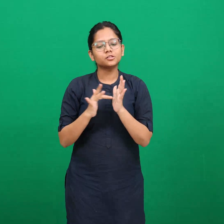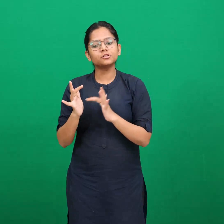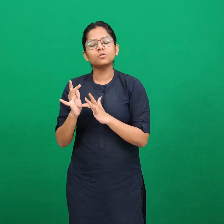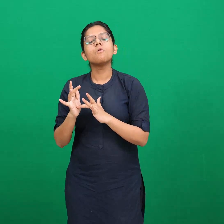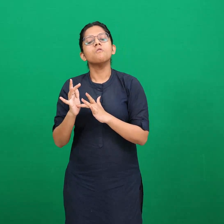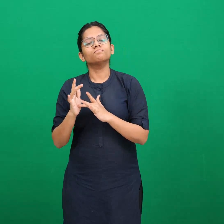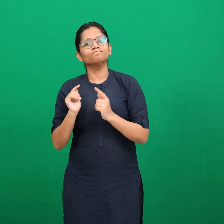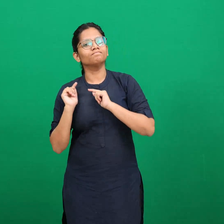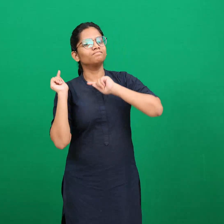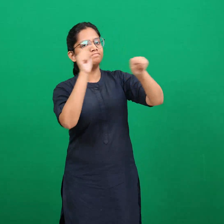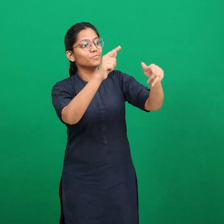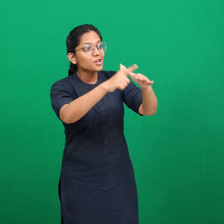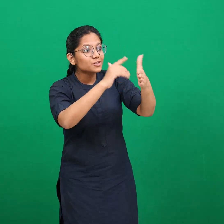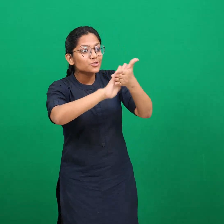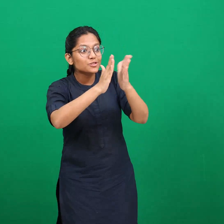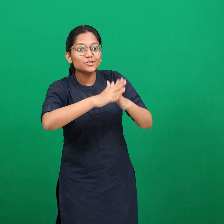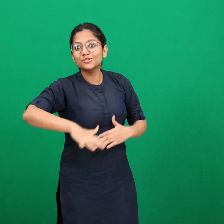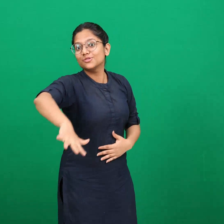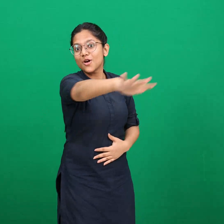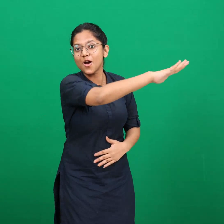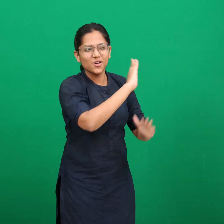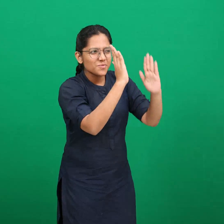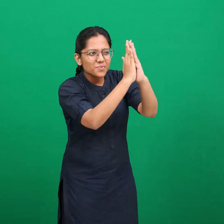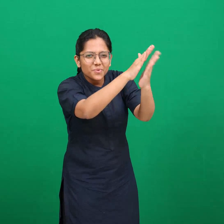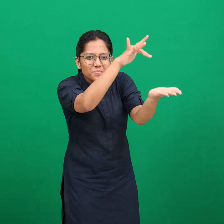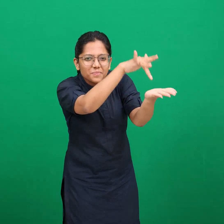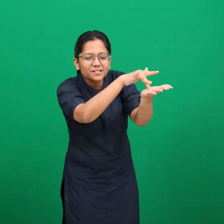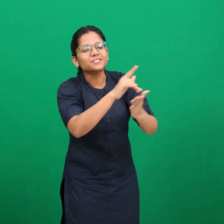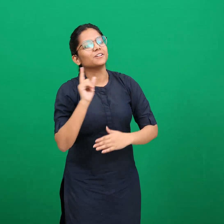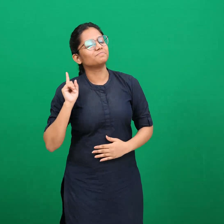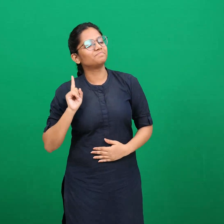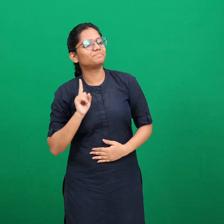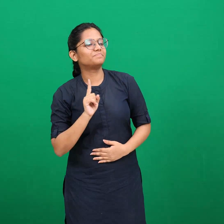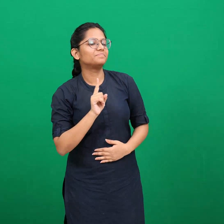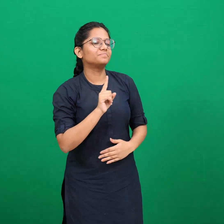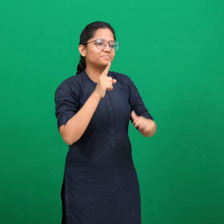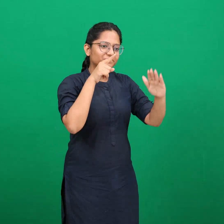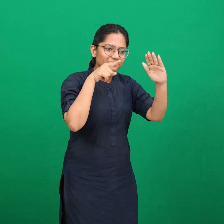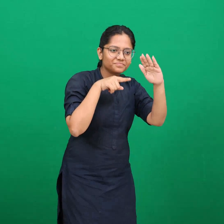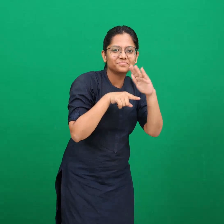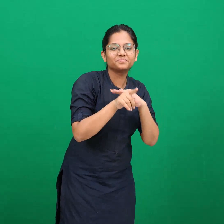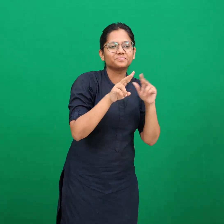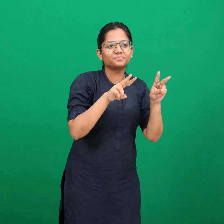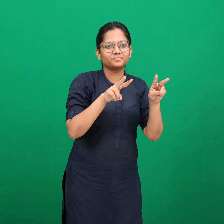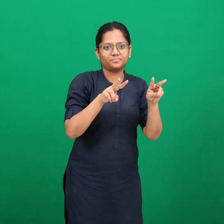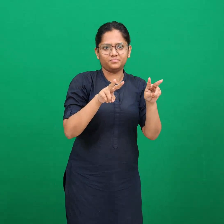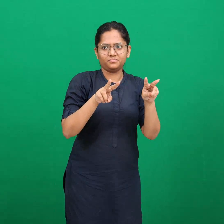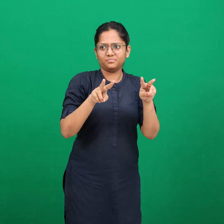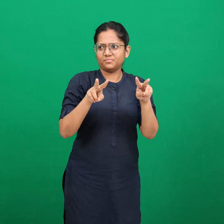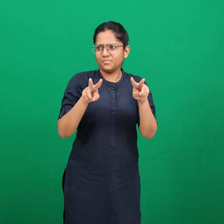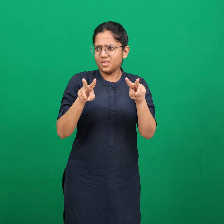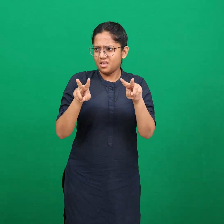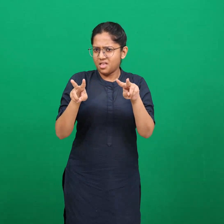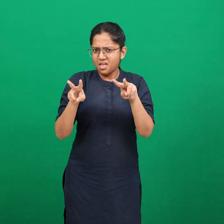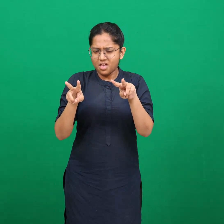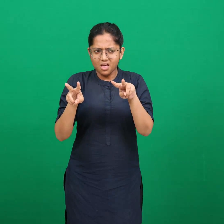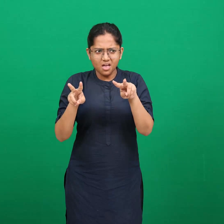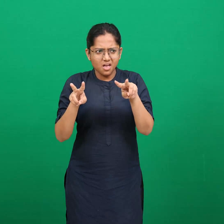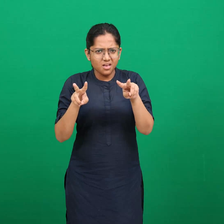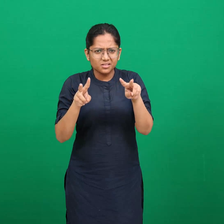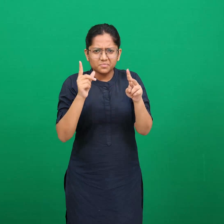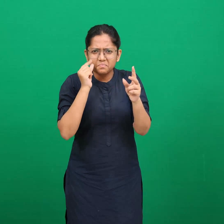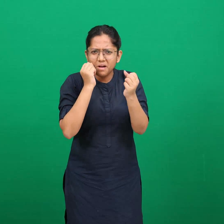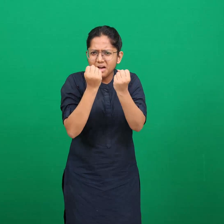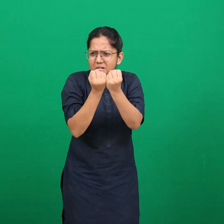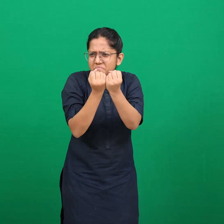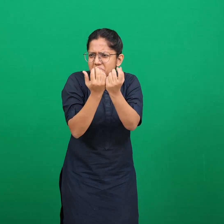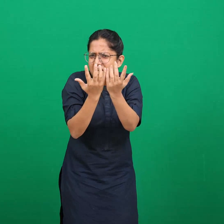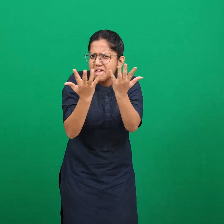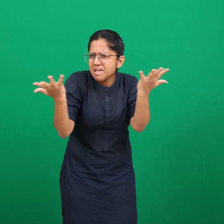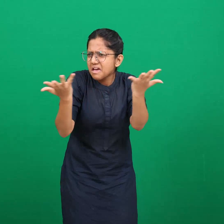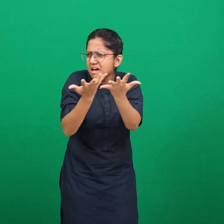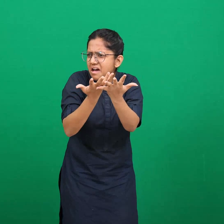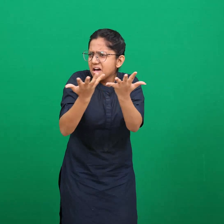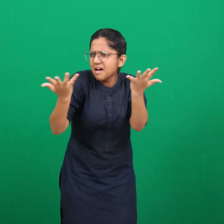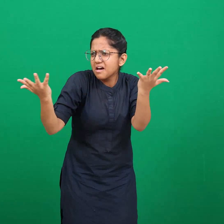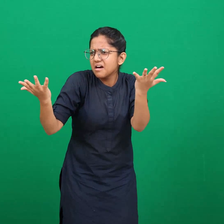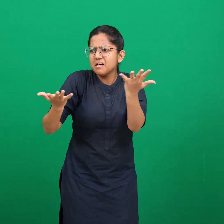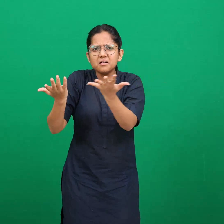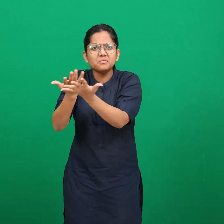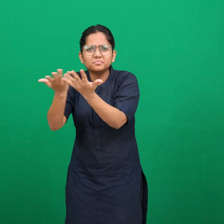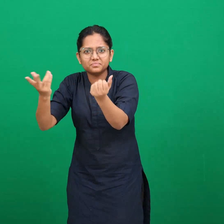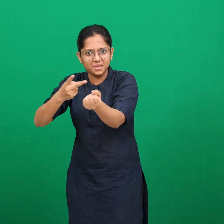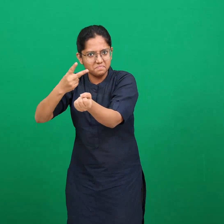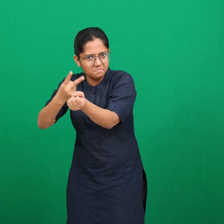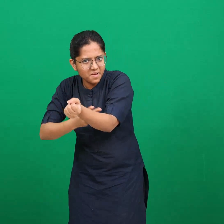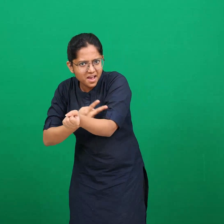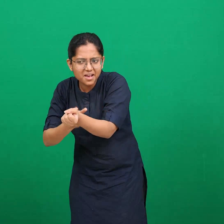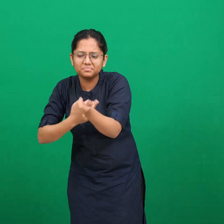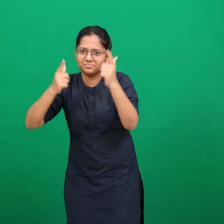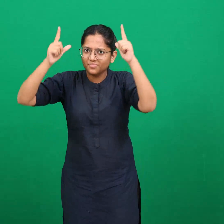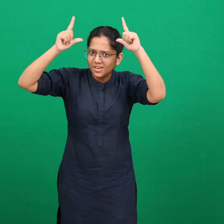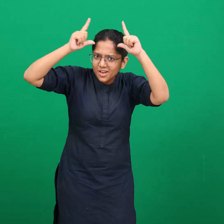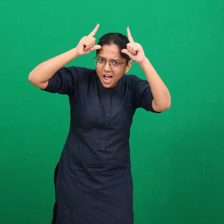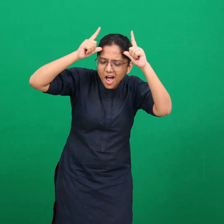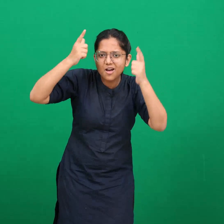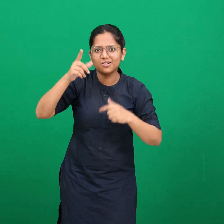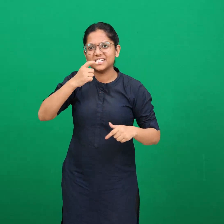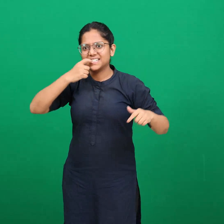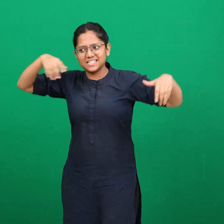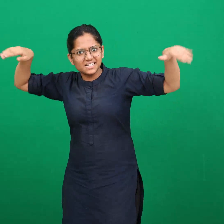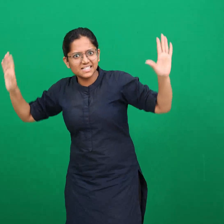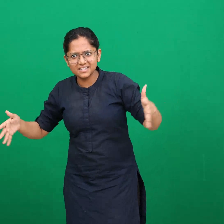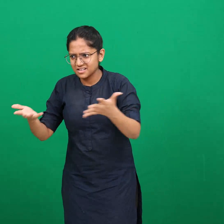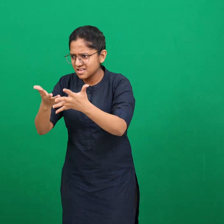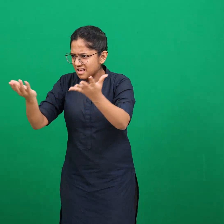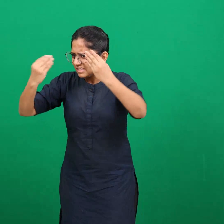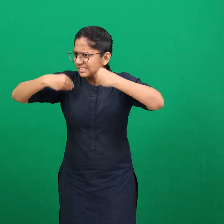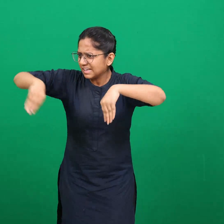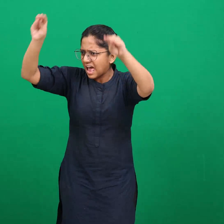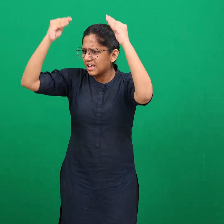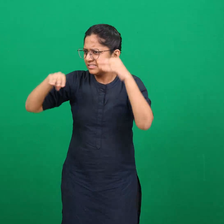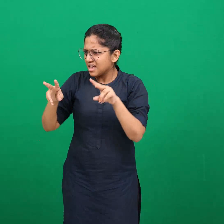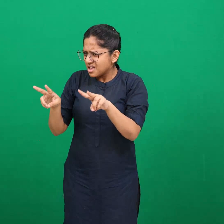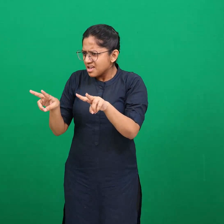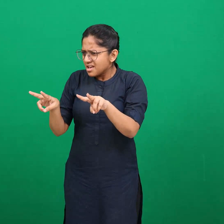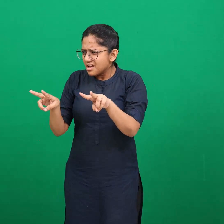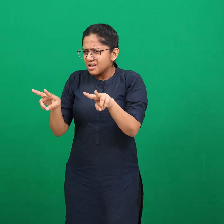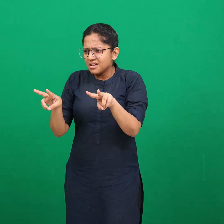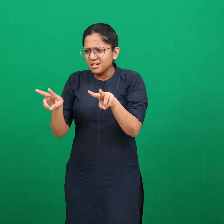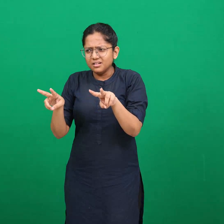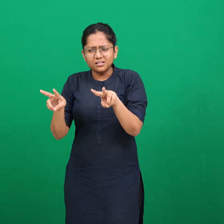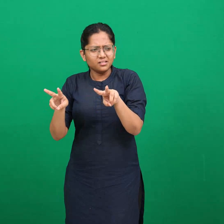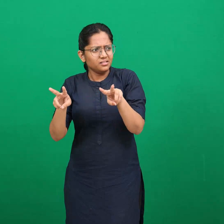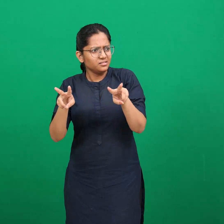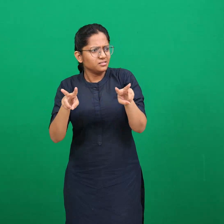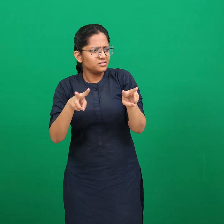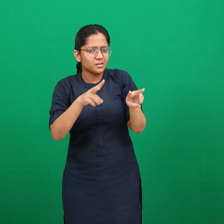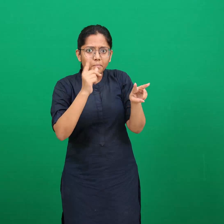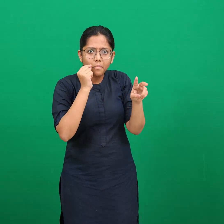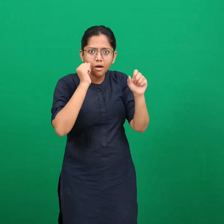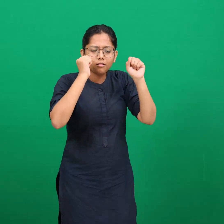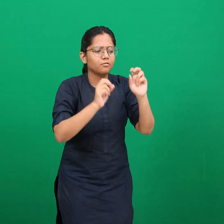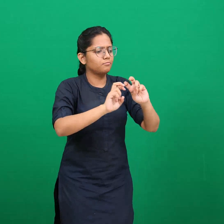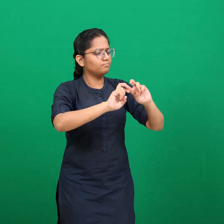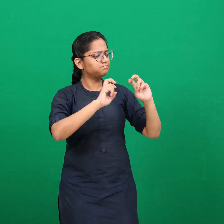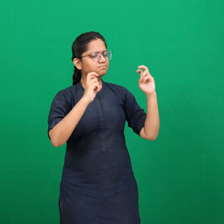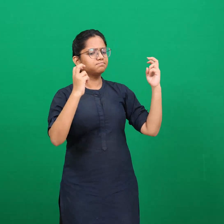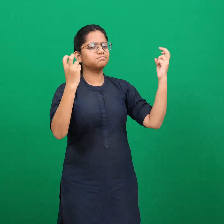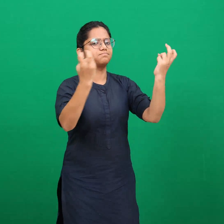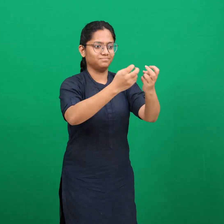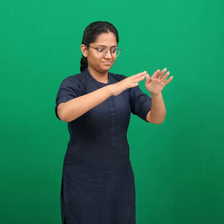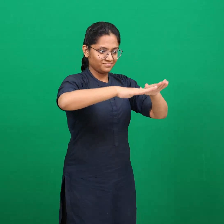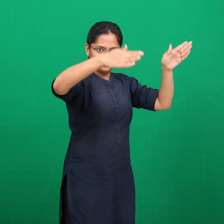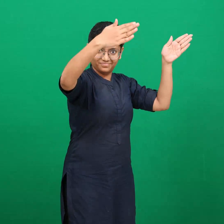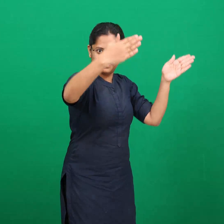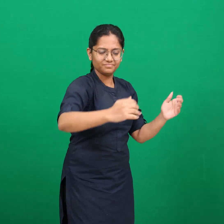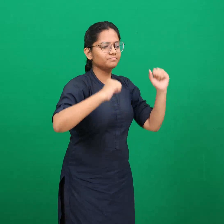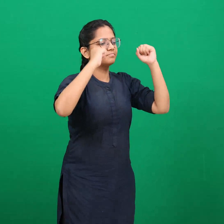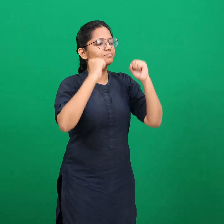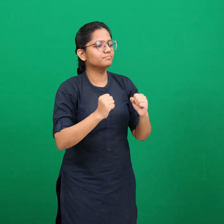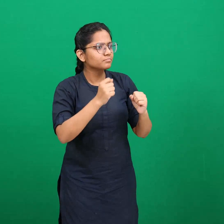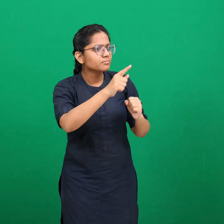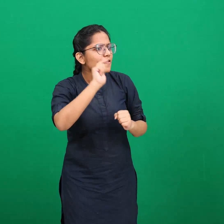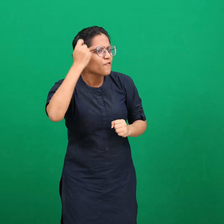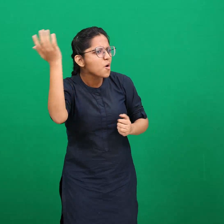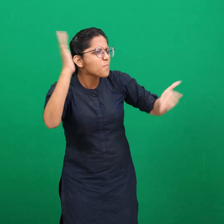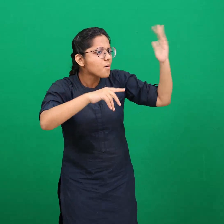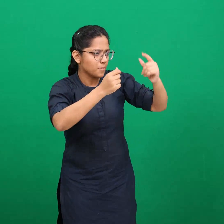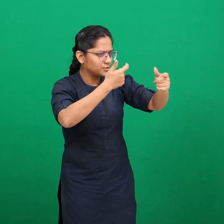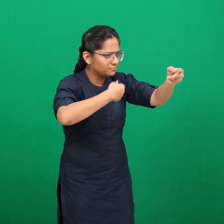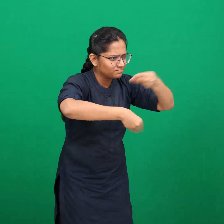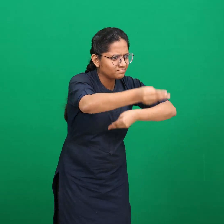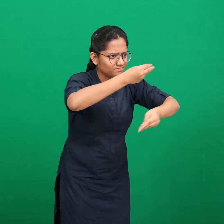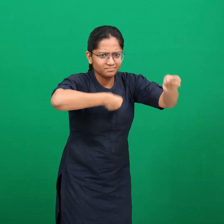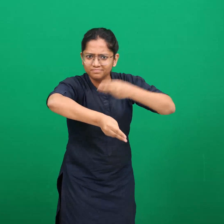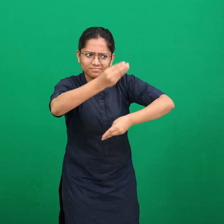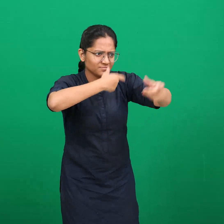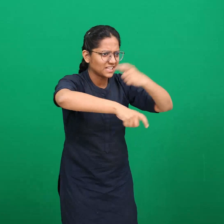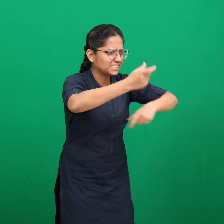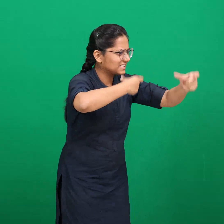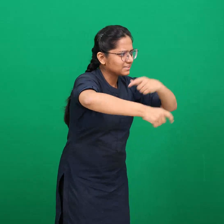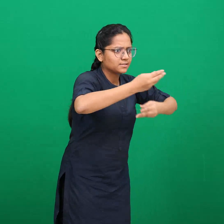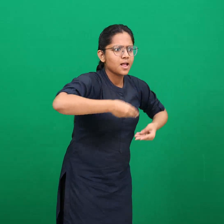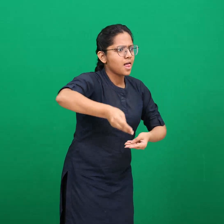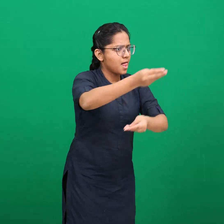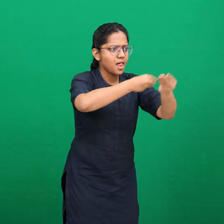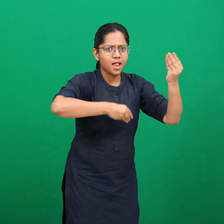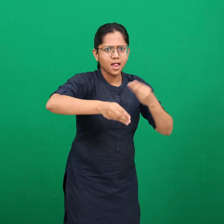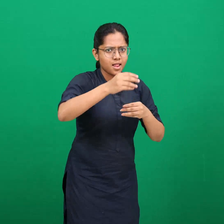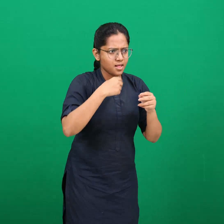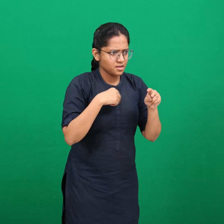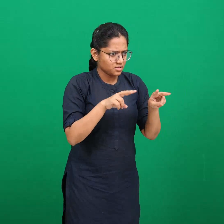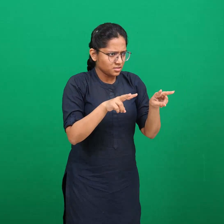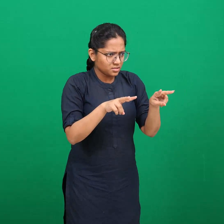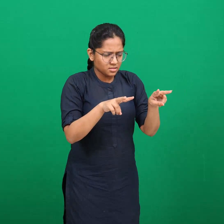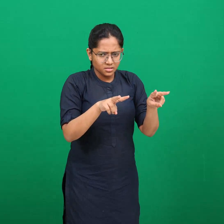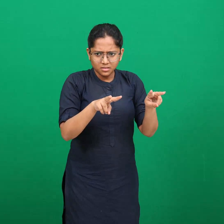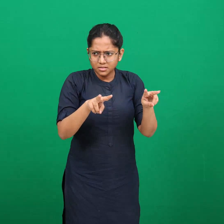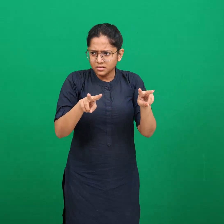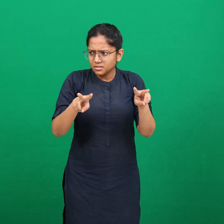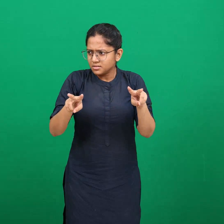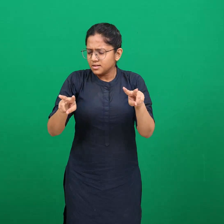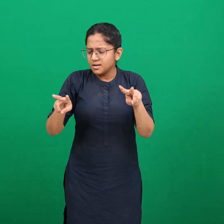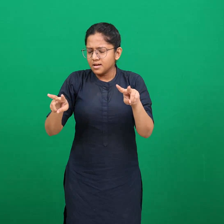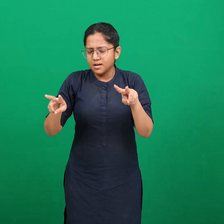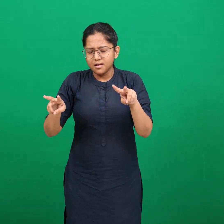In the temple courts He found men selling cattle, sheep, and doves, and money changers seated at their tables.